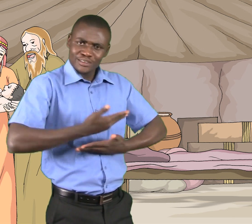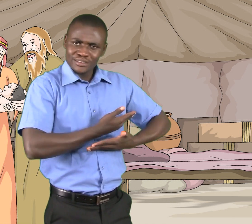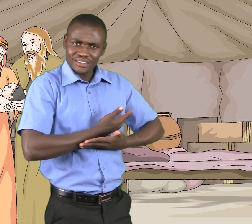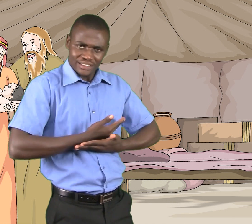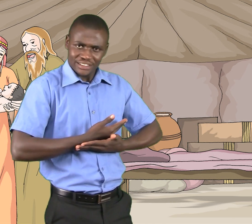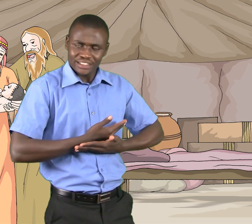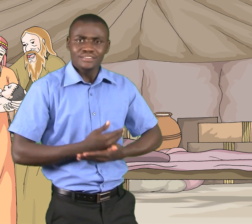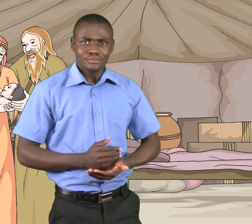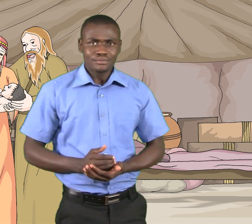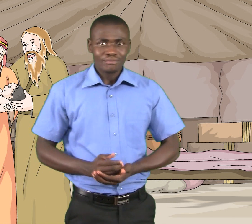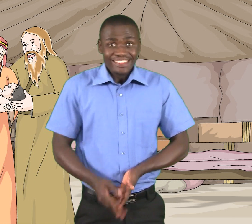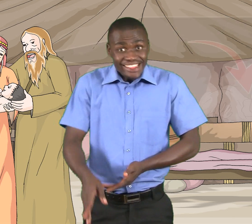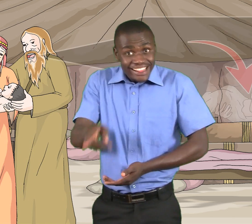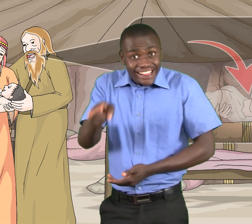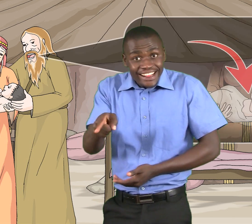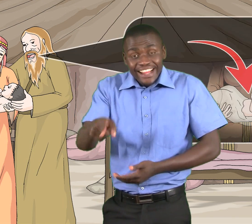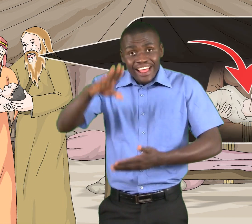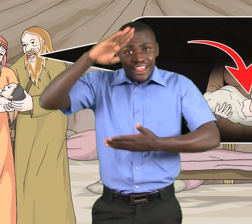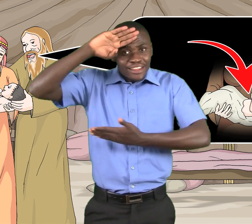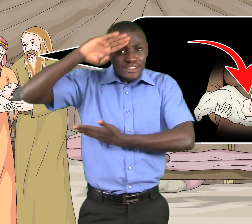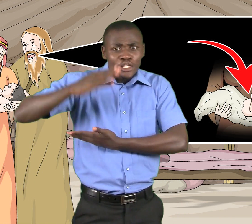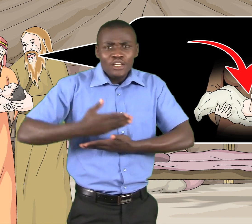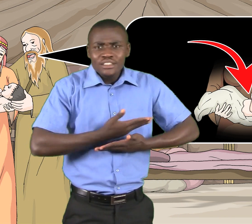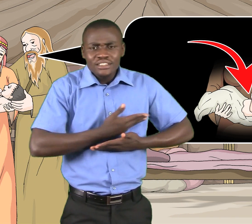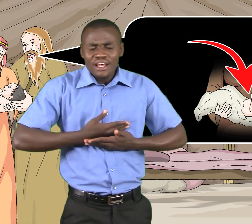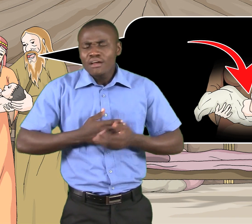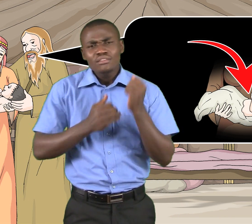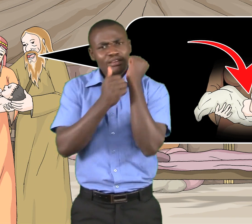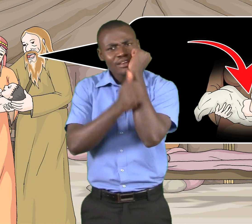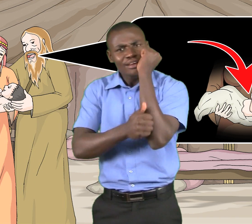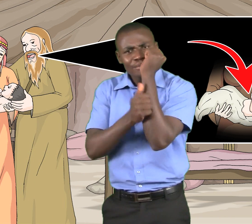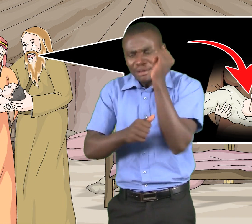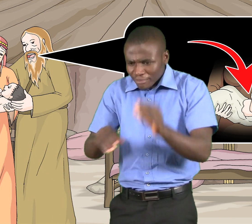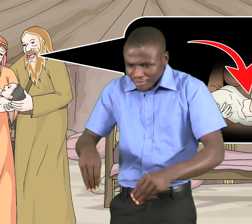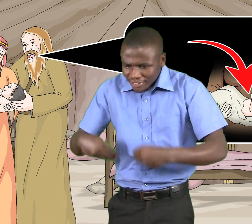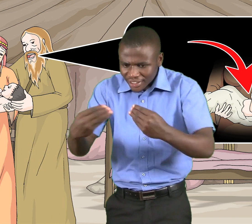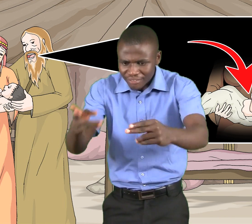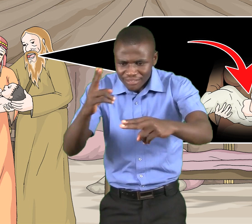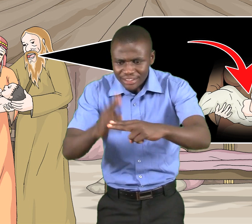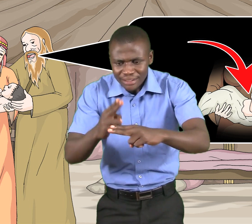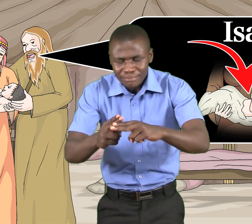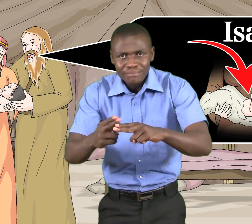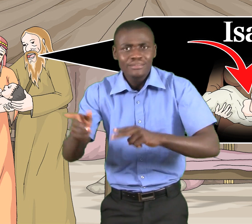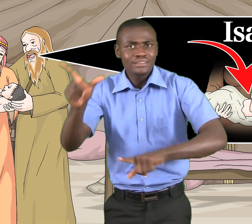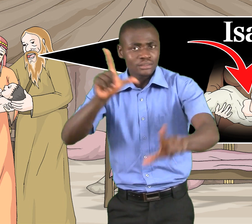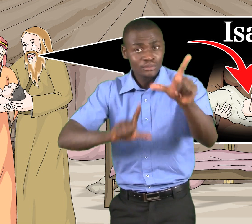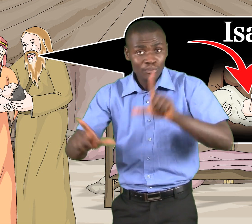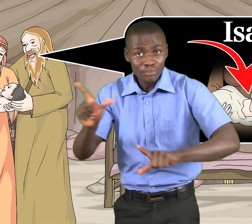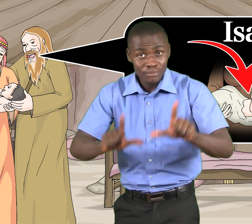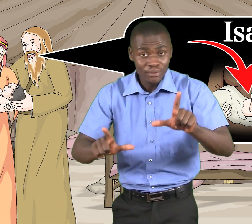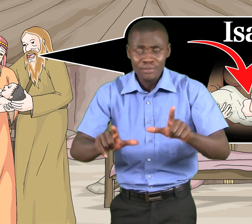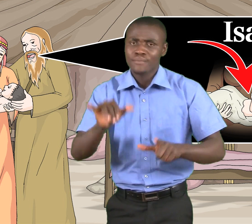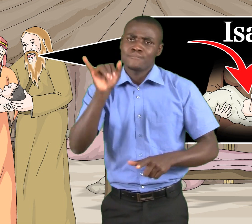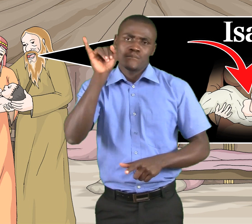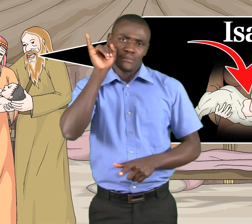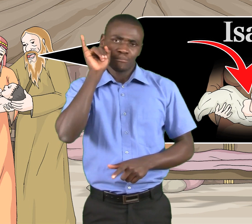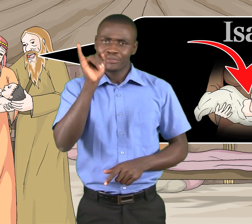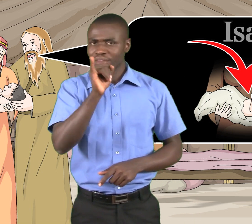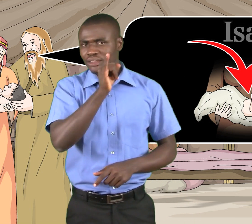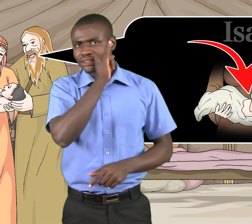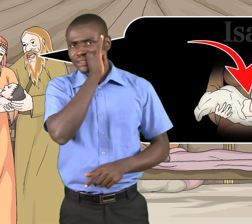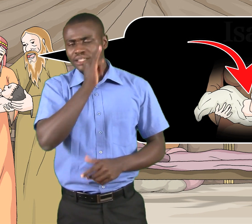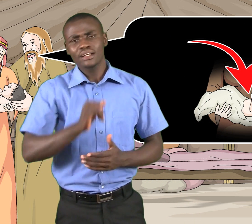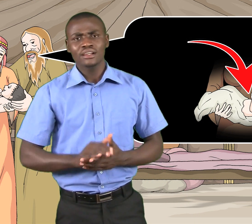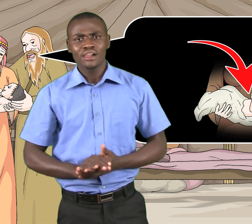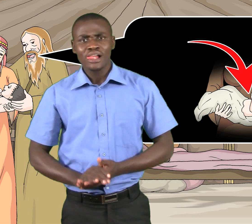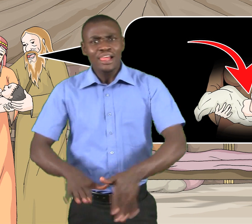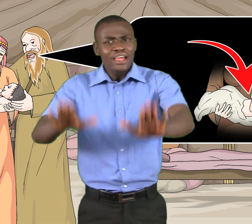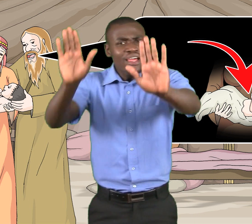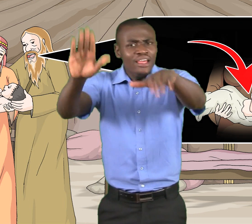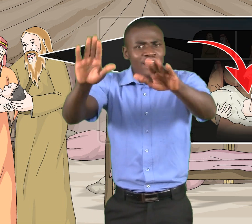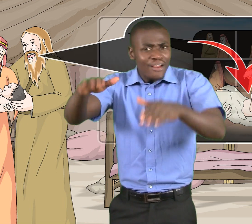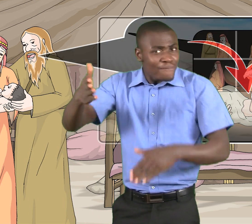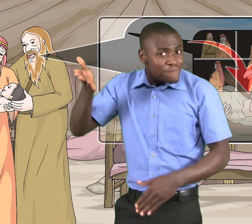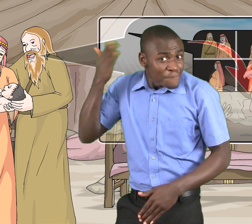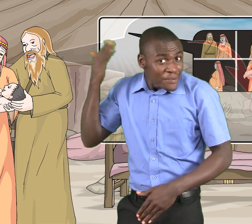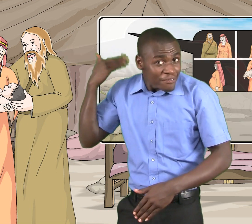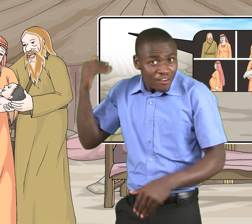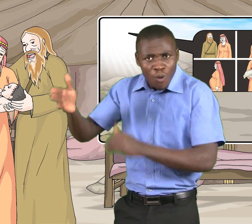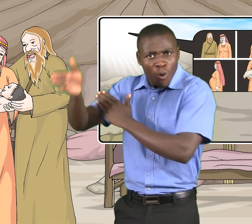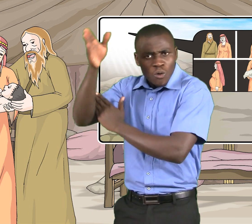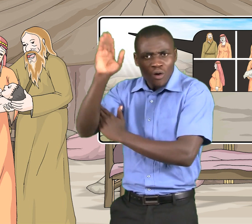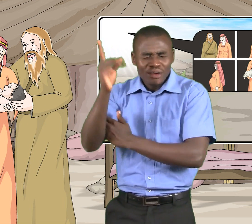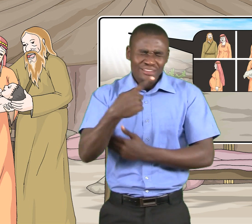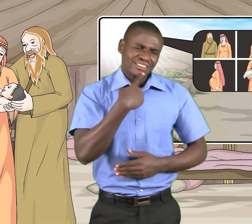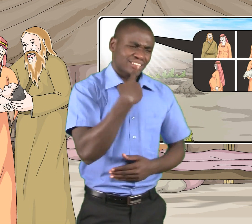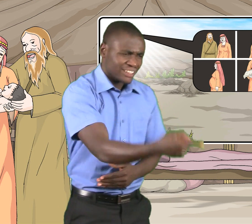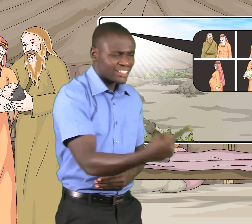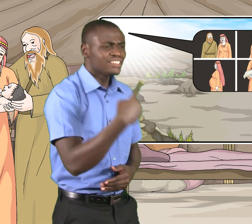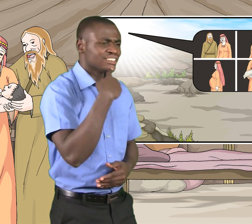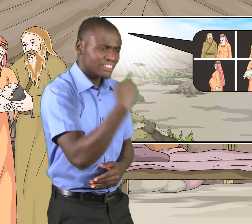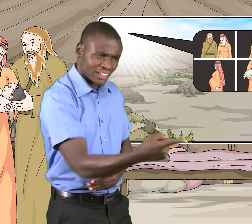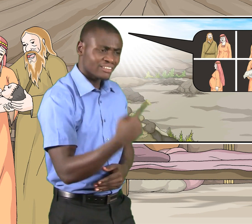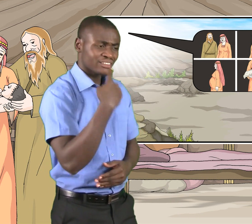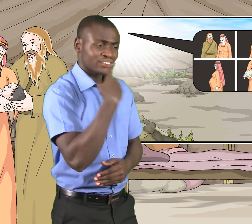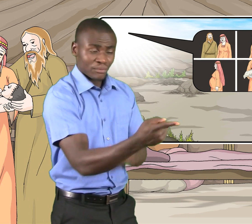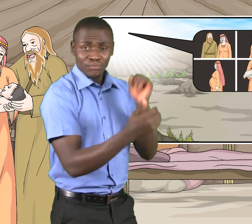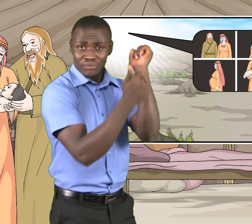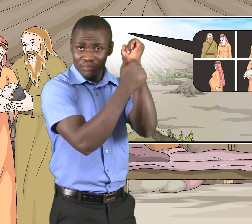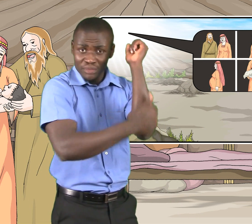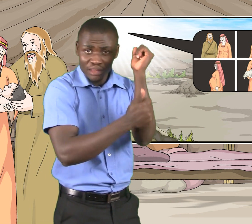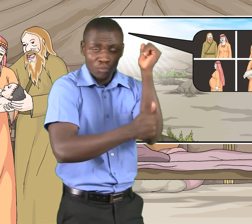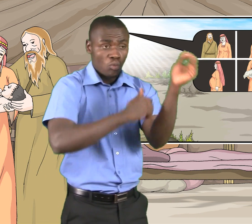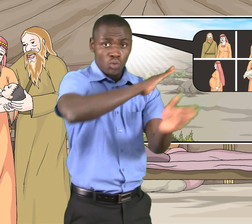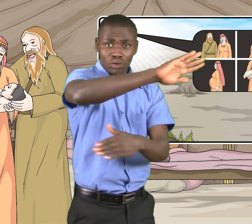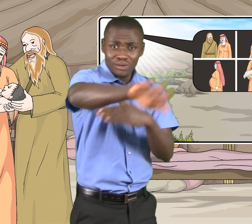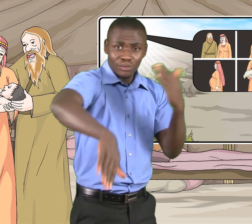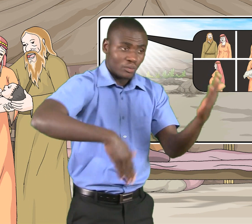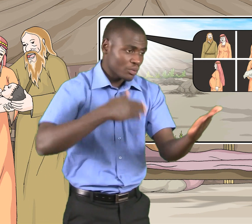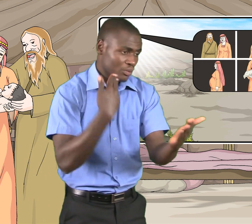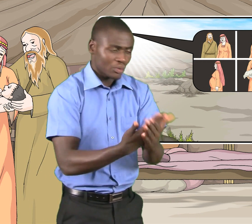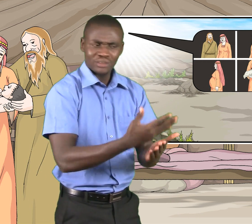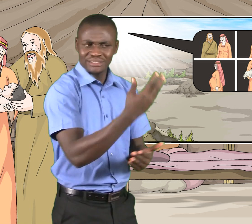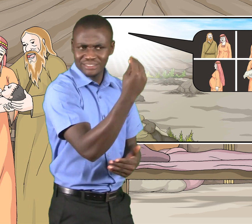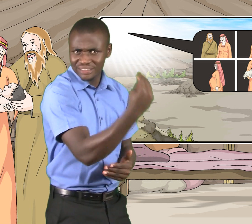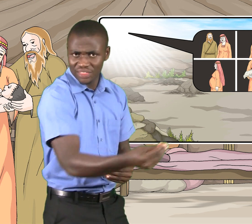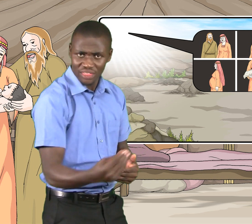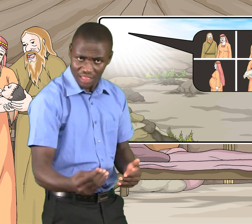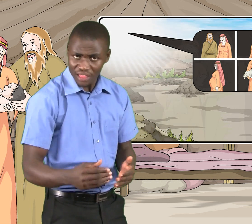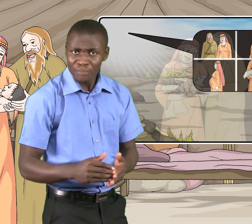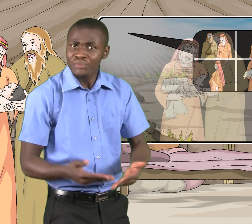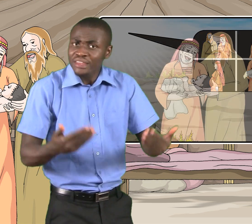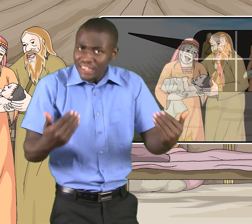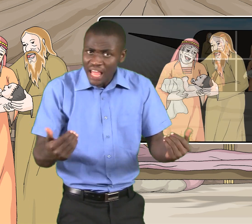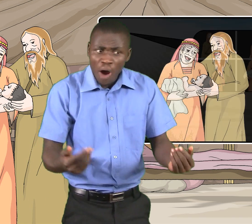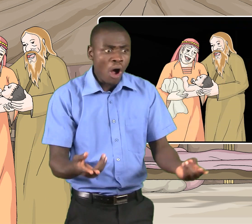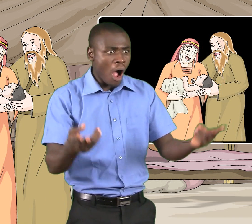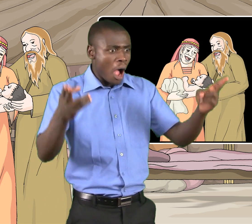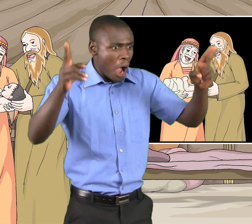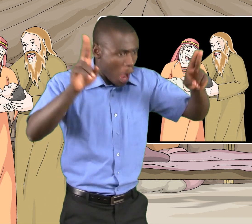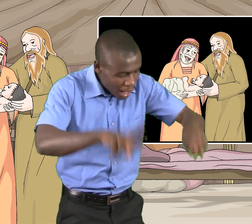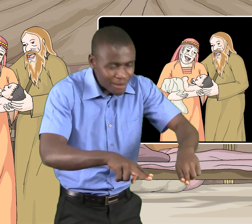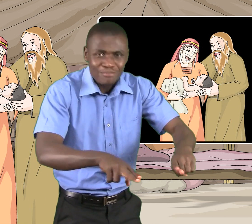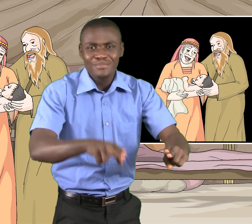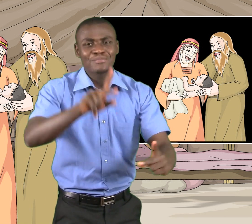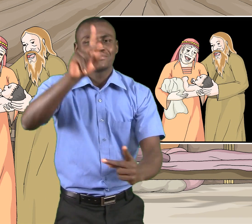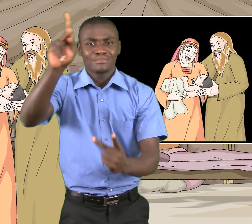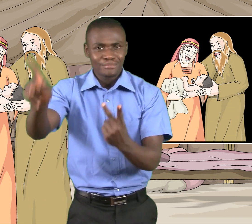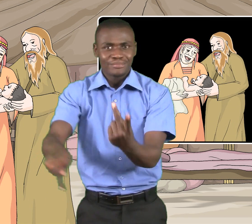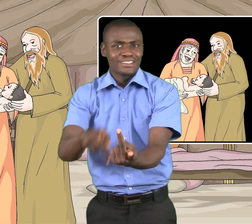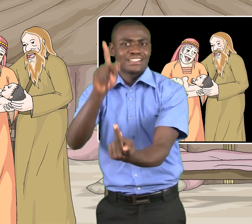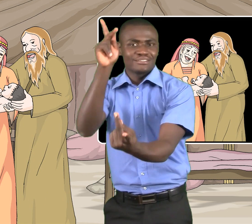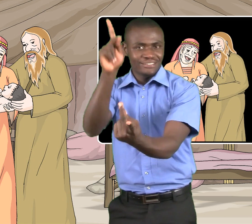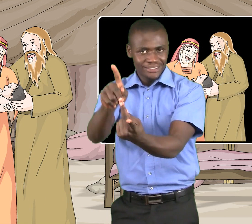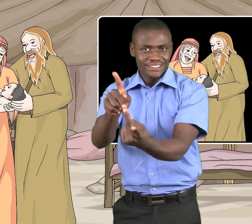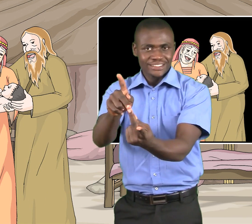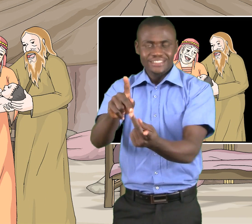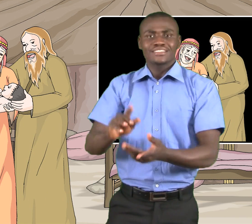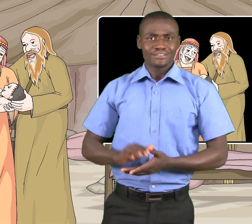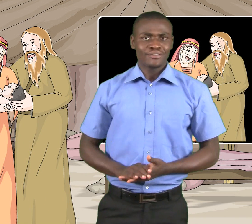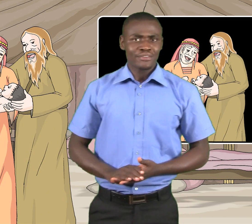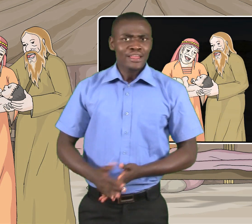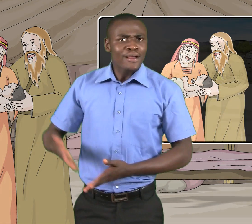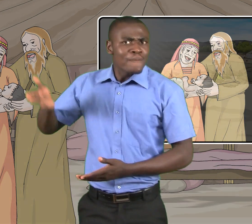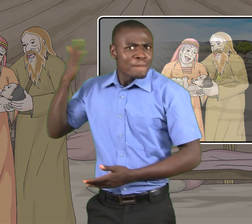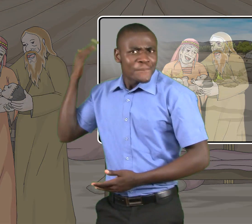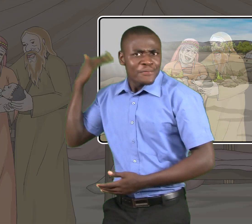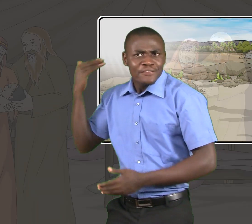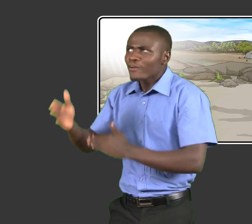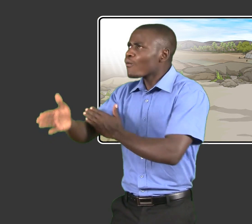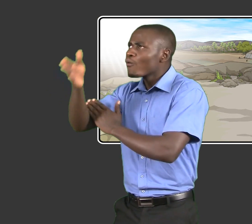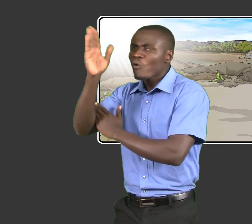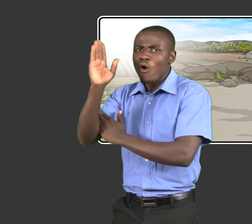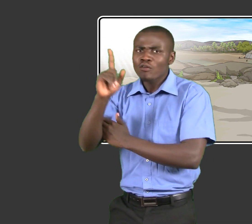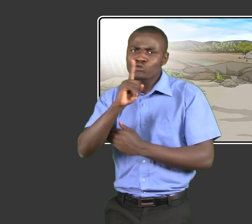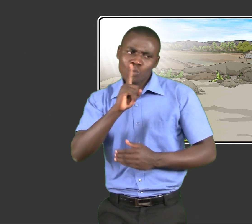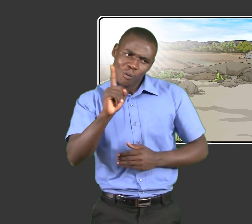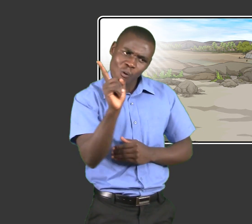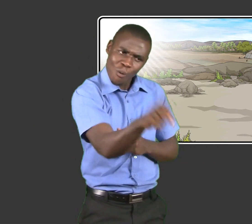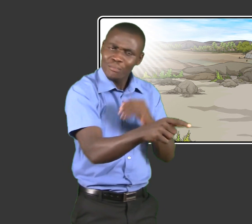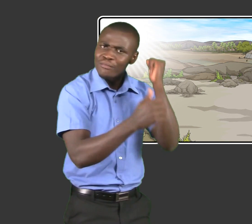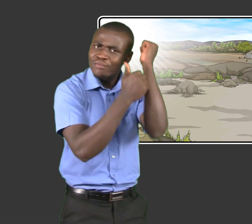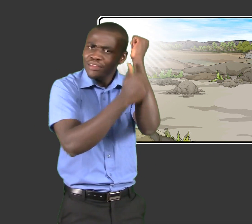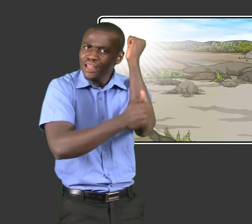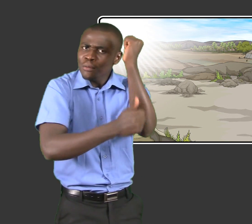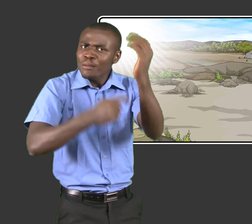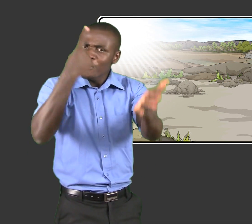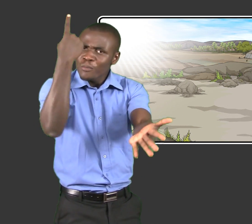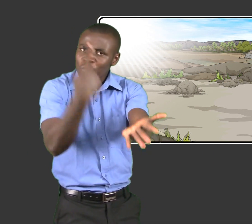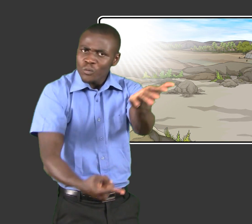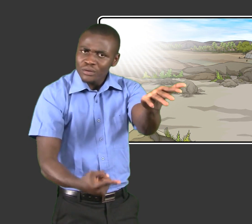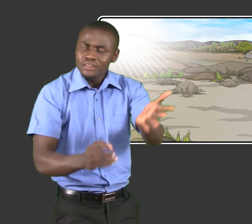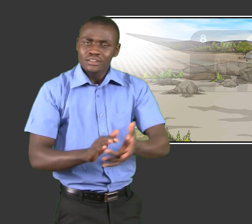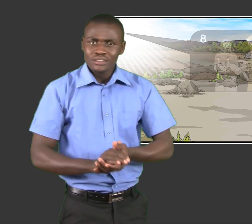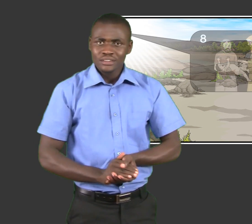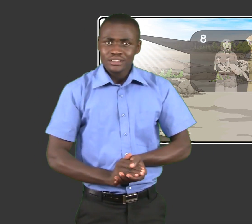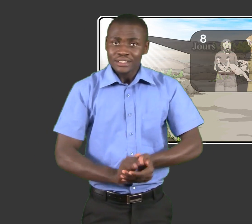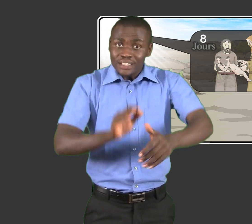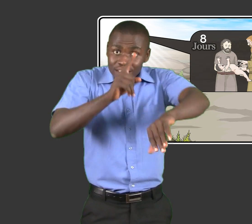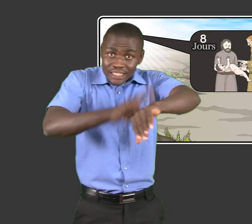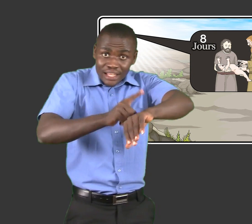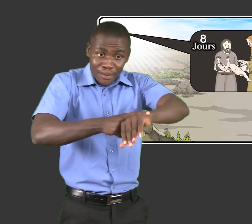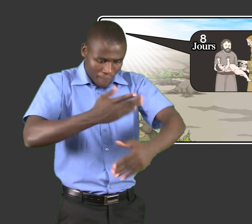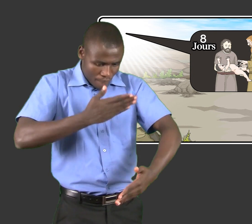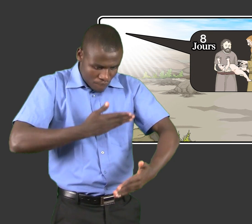And Abraham gave the name Isaac to the son Sarah bore to him.